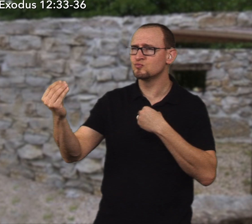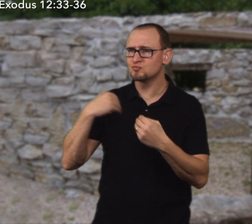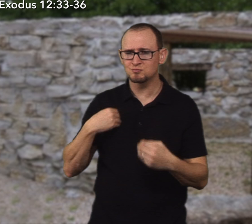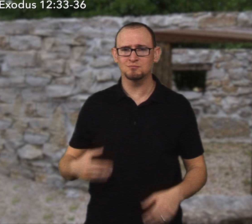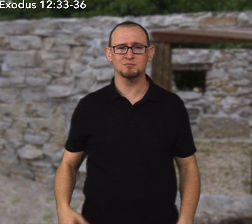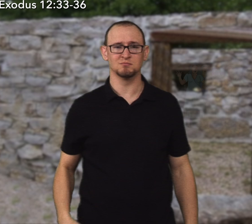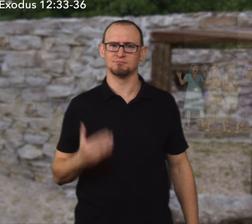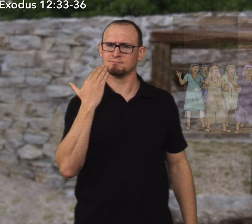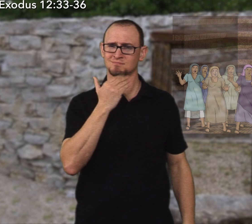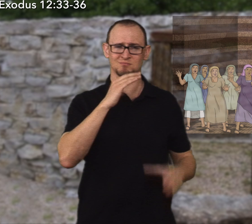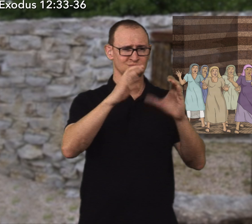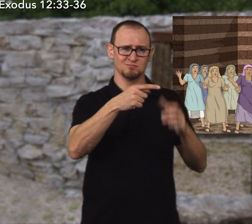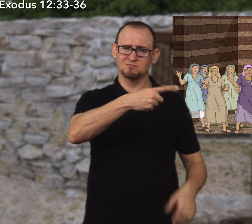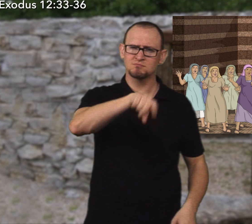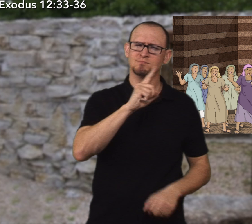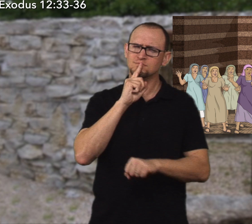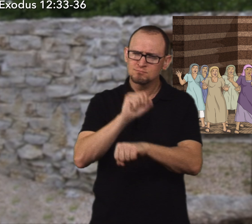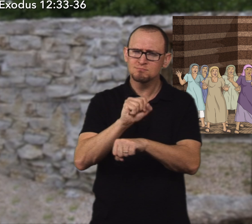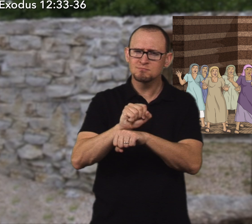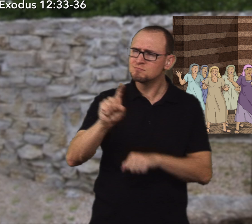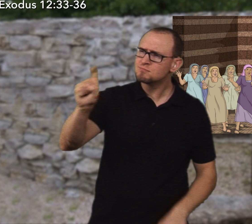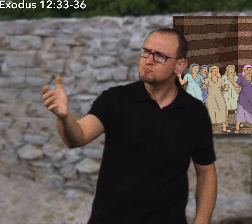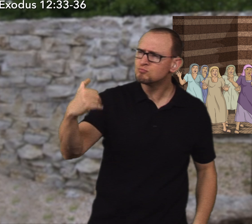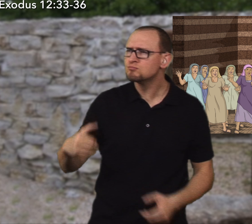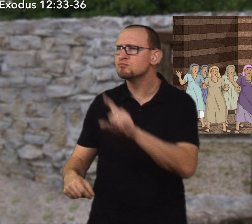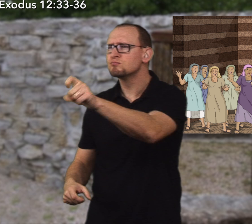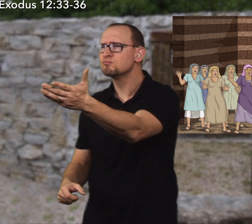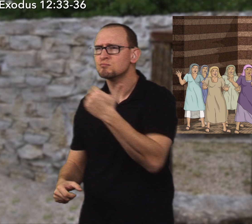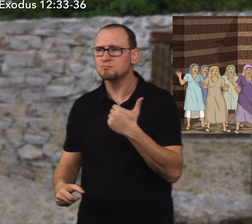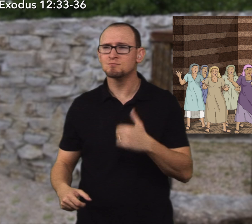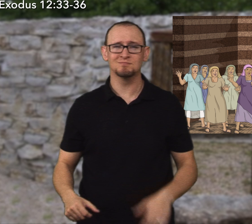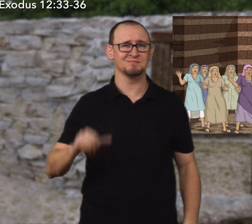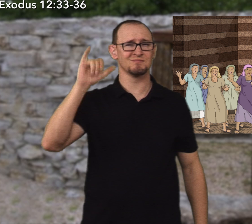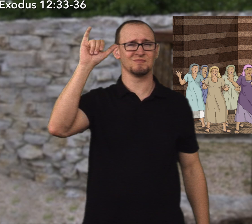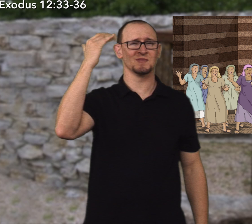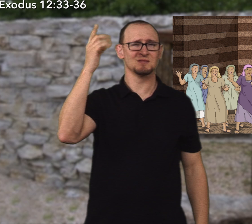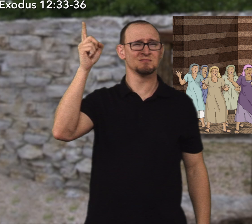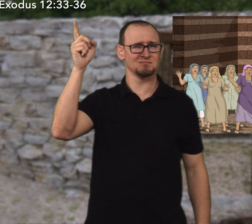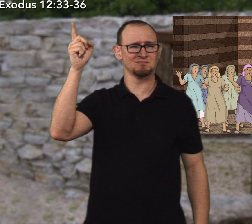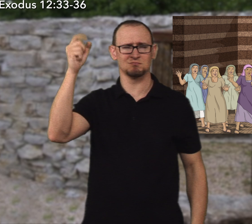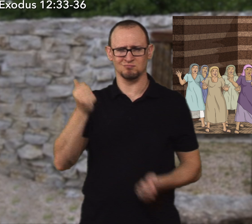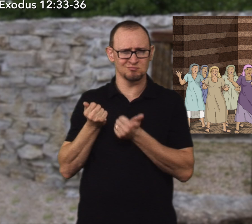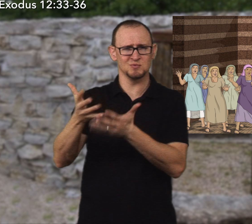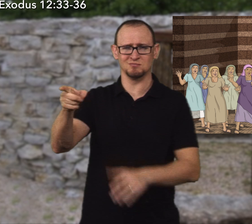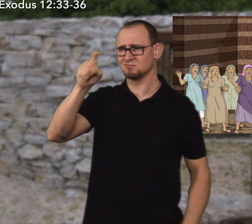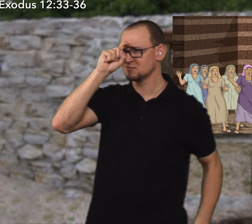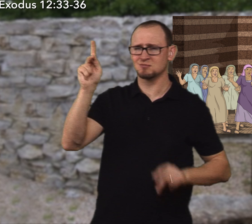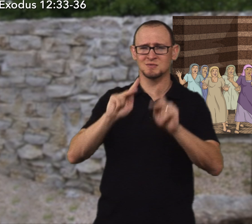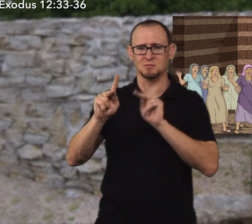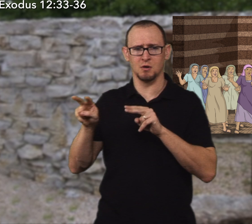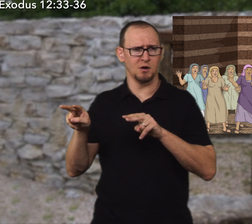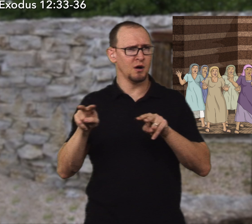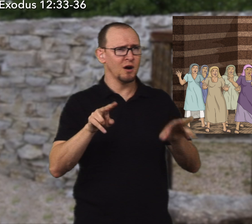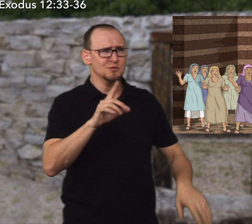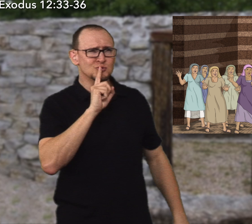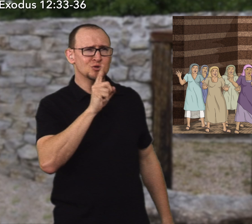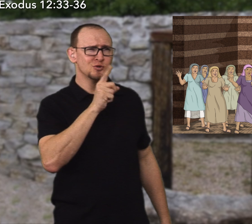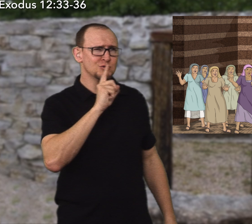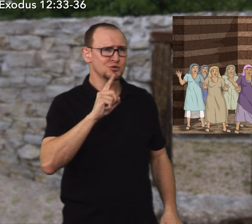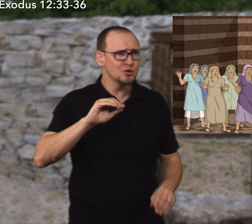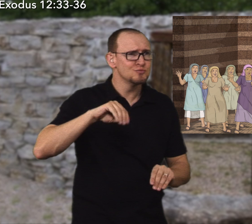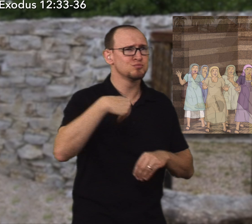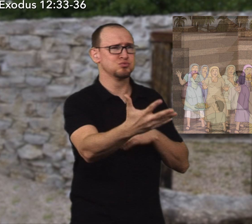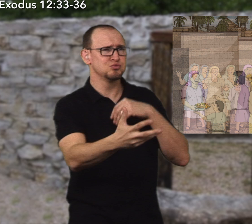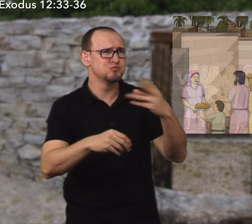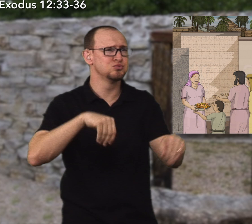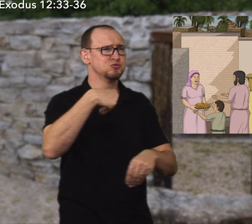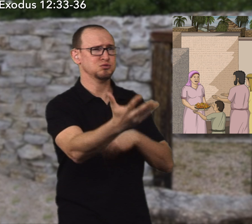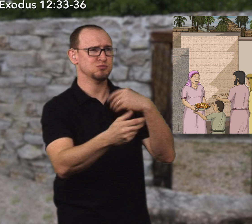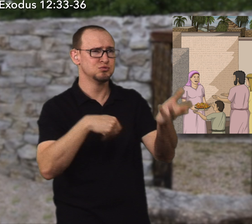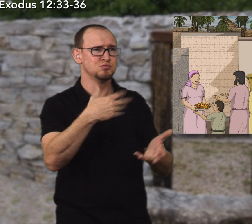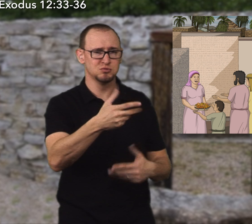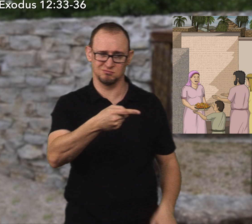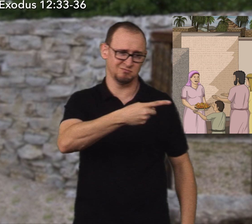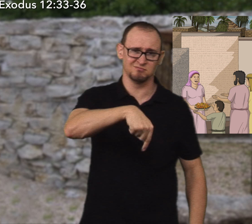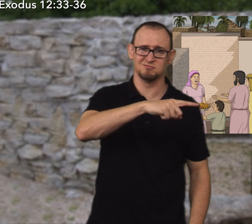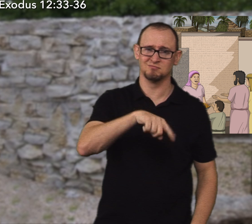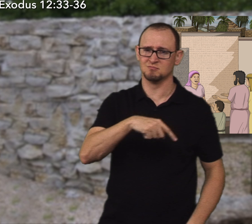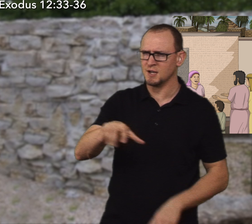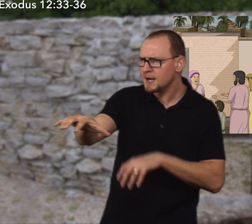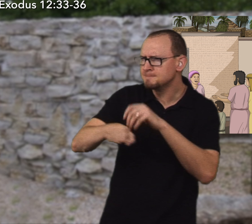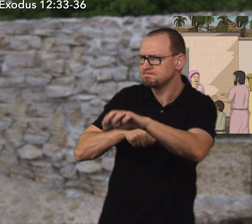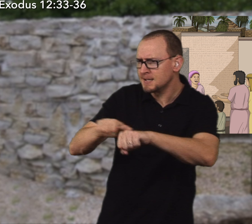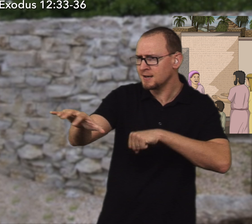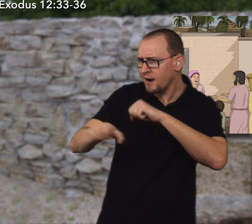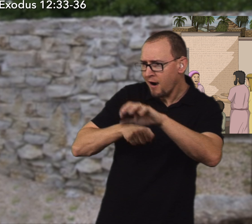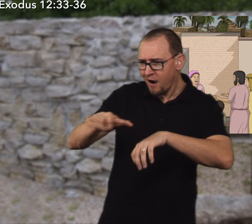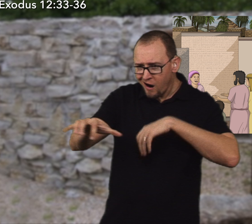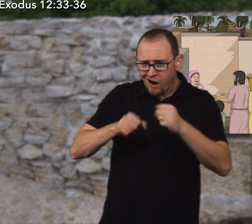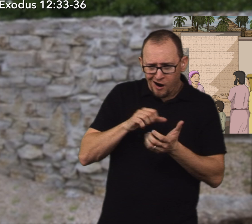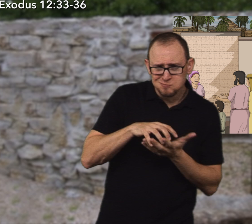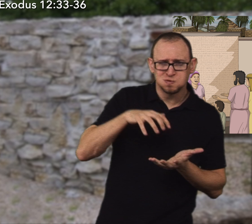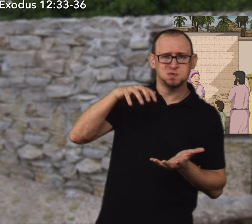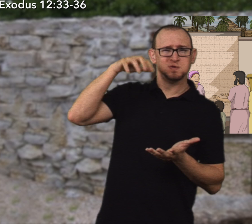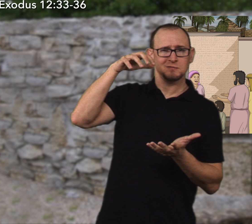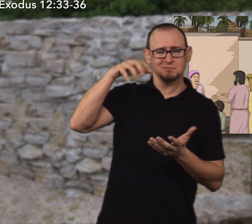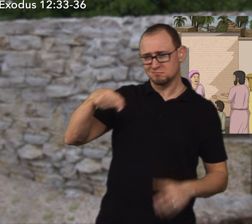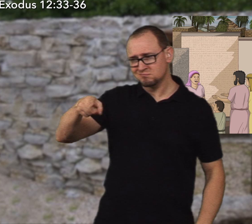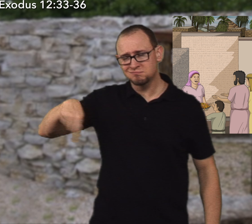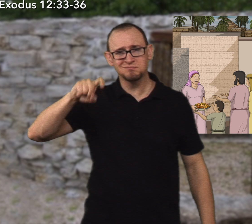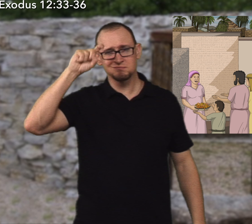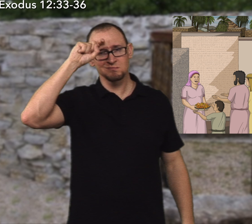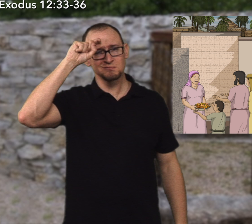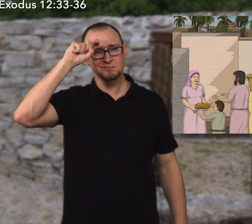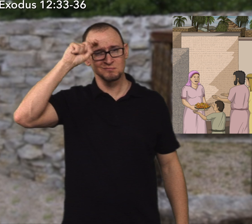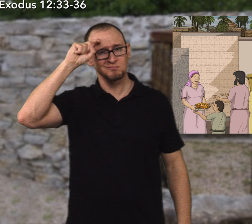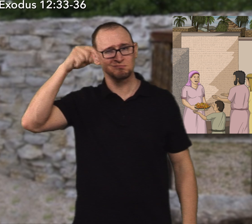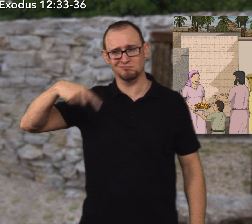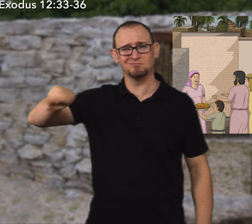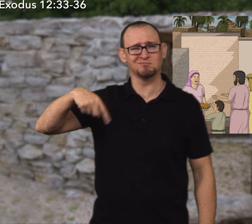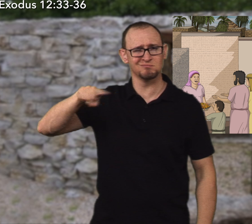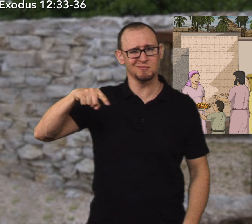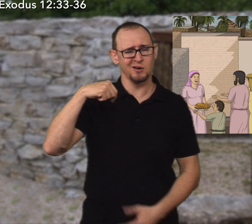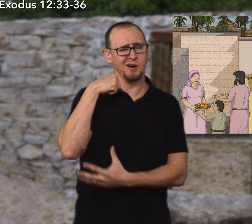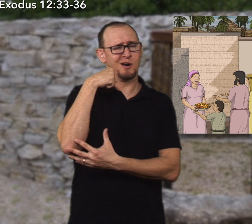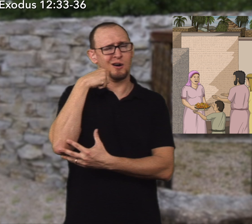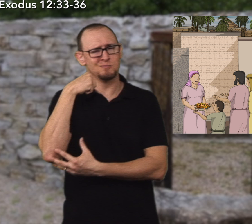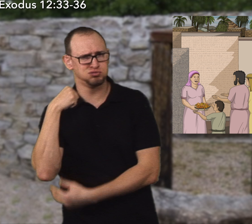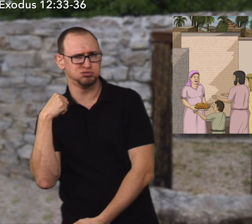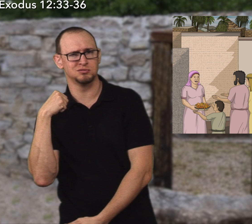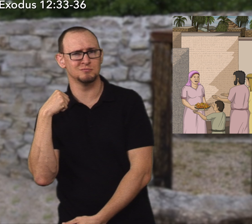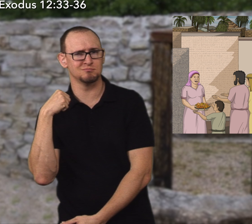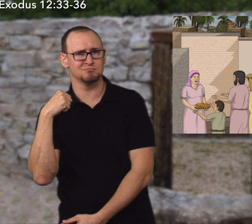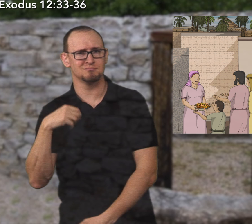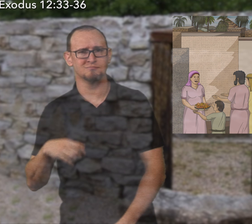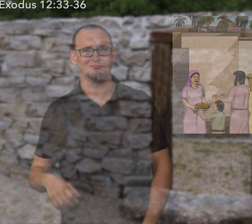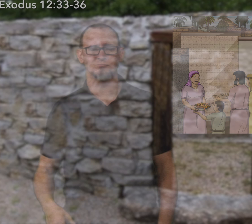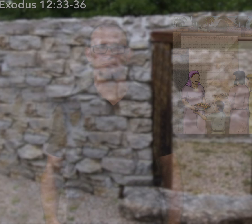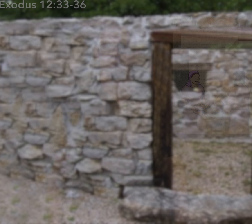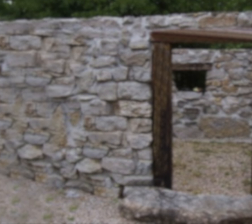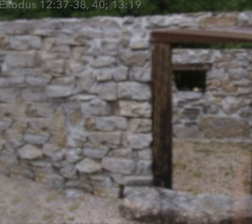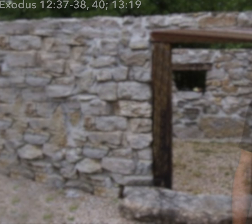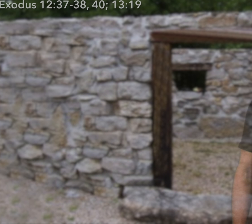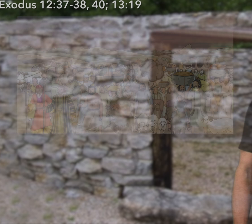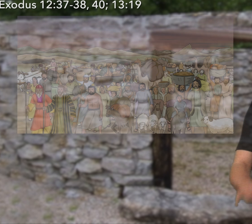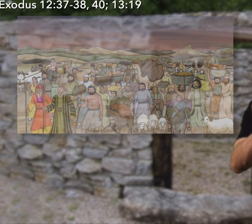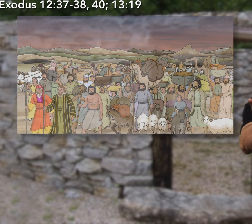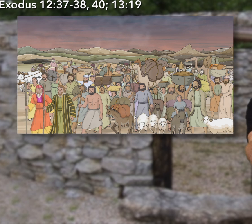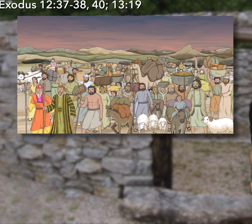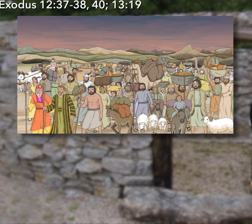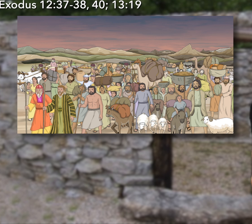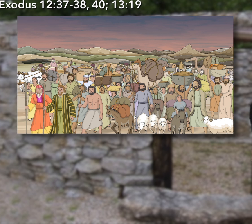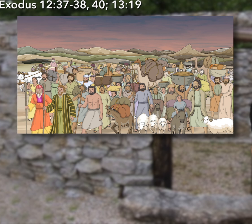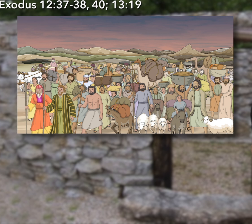Furthermore, the Israelites acted on Moses’ word and asked the Egyptians for articles of silver and gold, and for clothing. And the LORD gave the people such favor in the sight of the Egyptians that they granted their request. In this way they plundered the Egyptians.